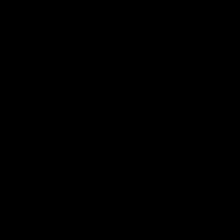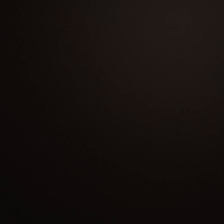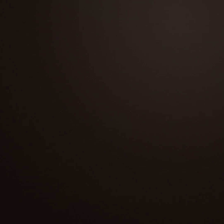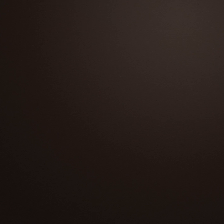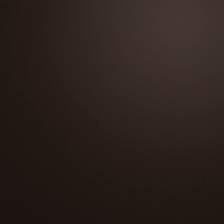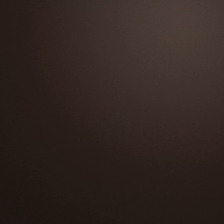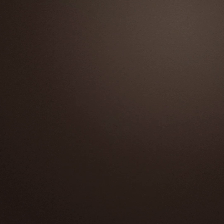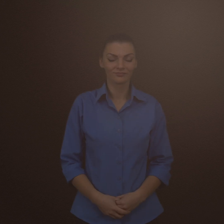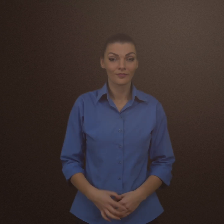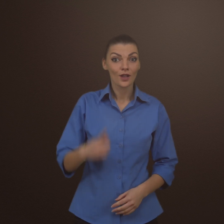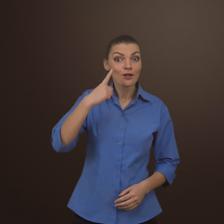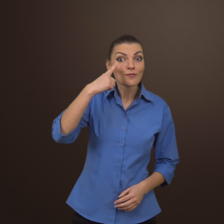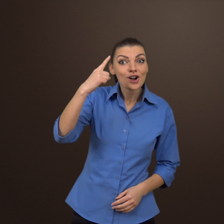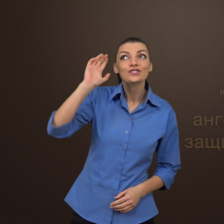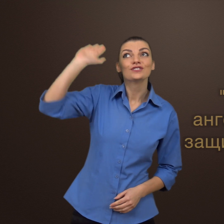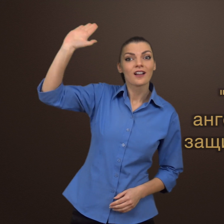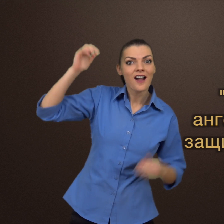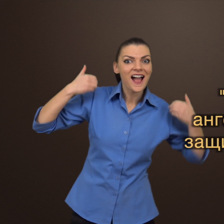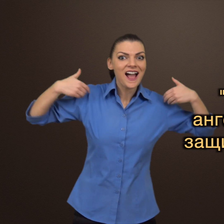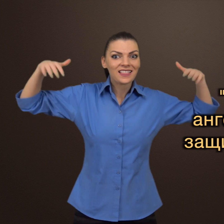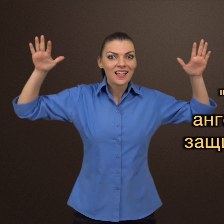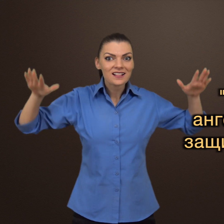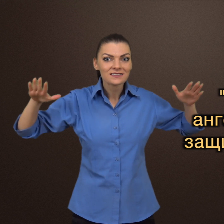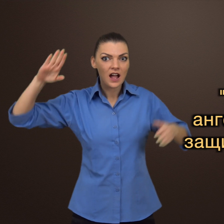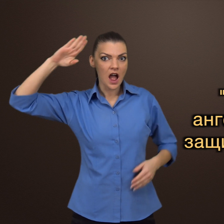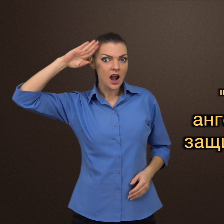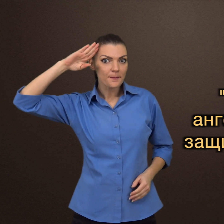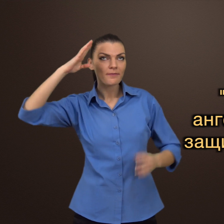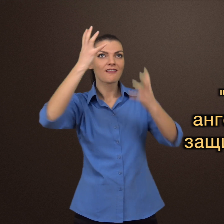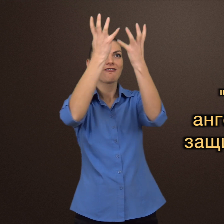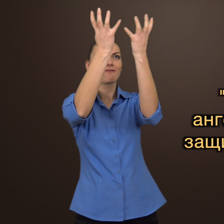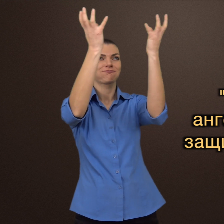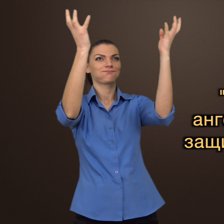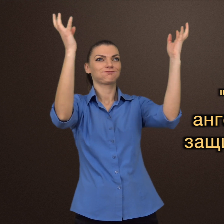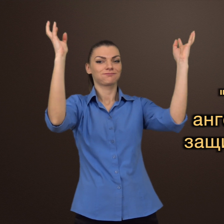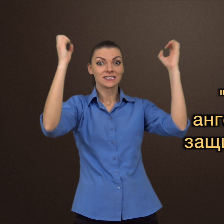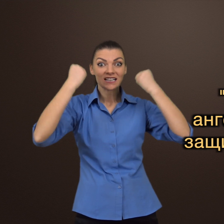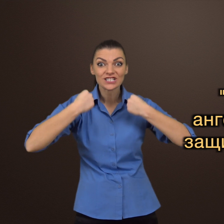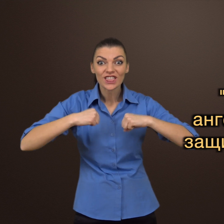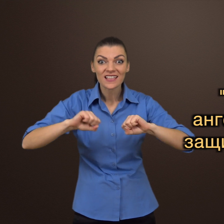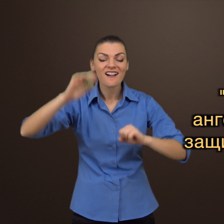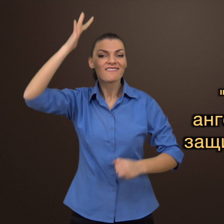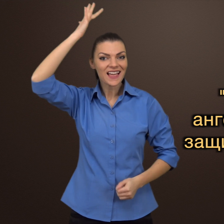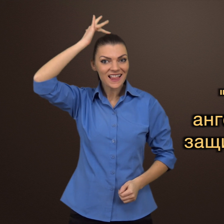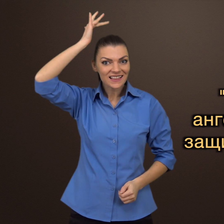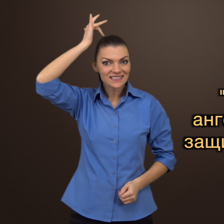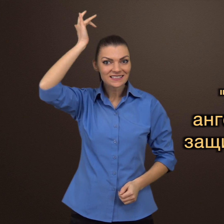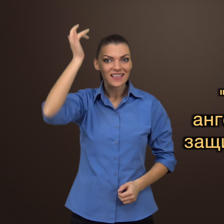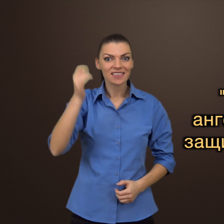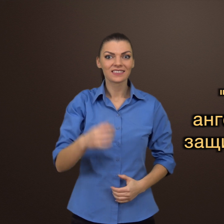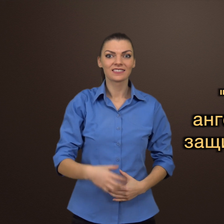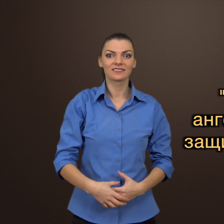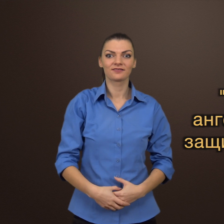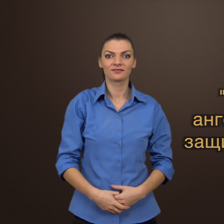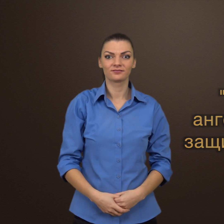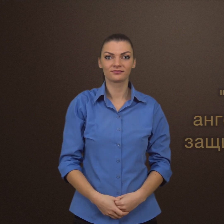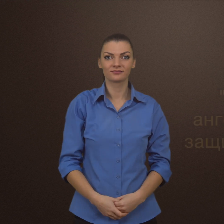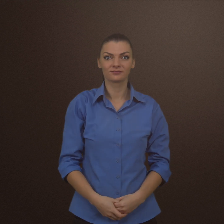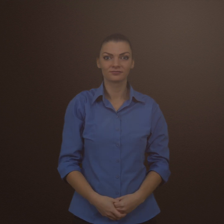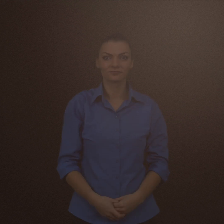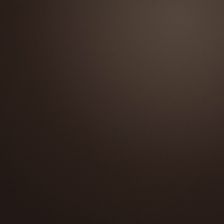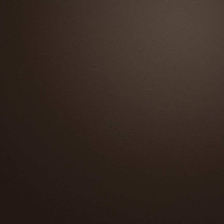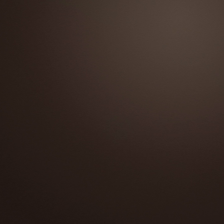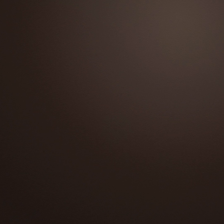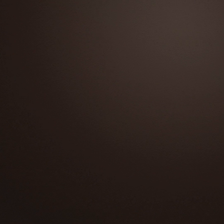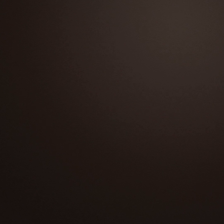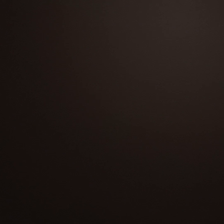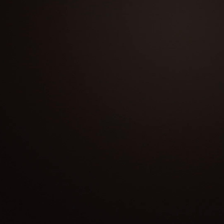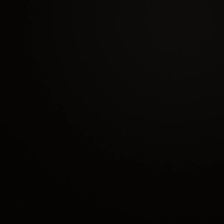God's angelic army protects Elisha